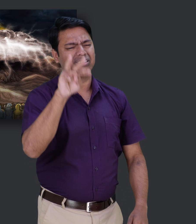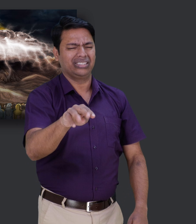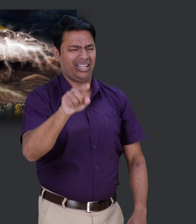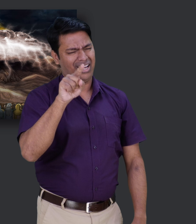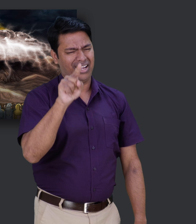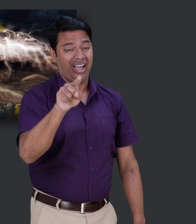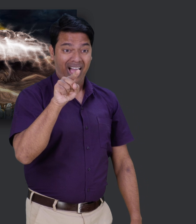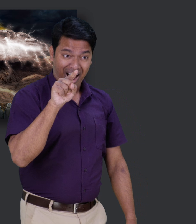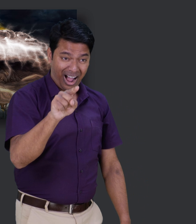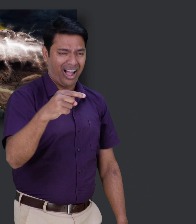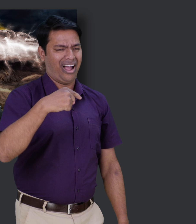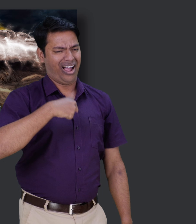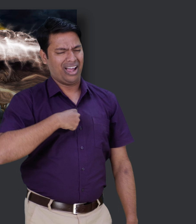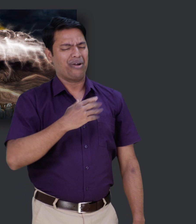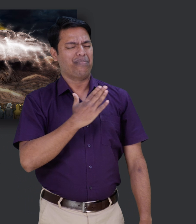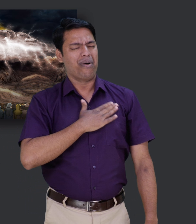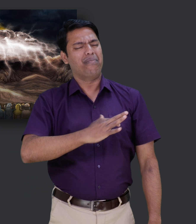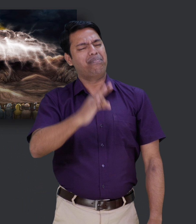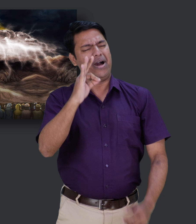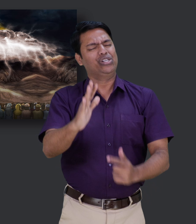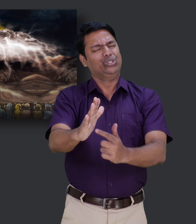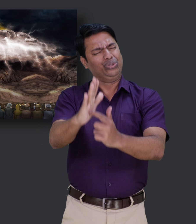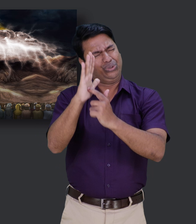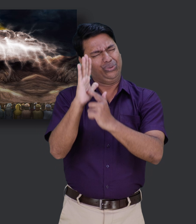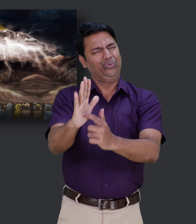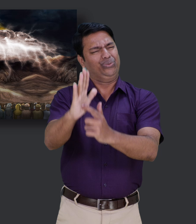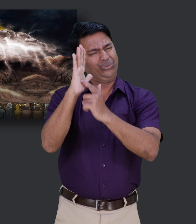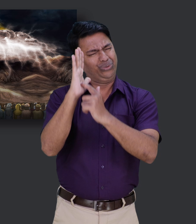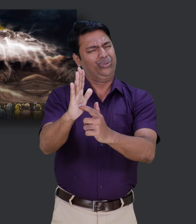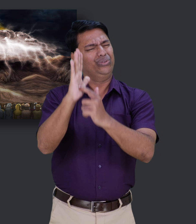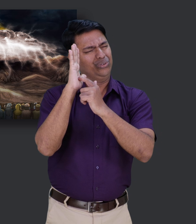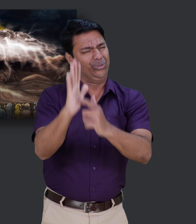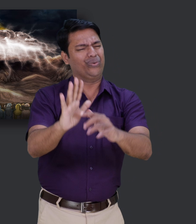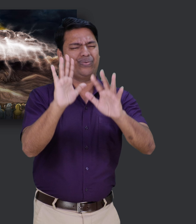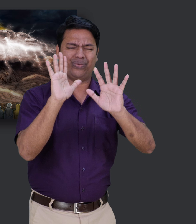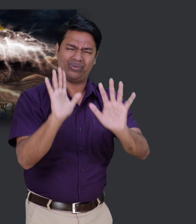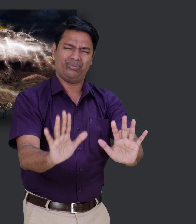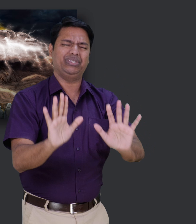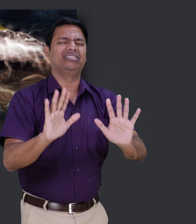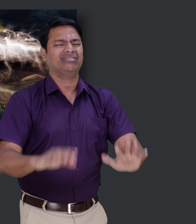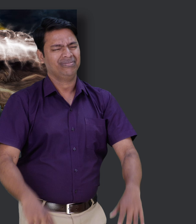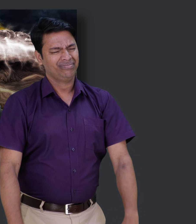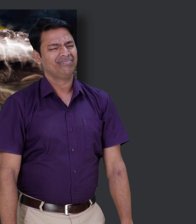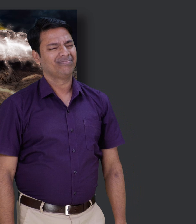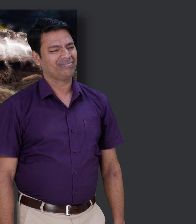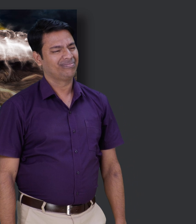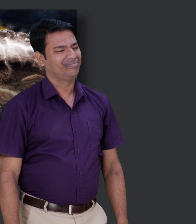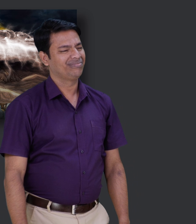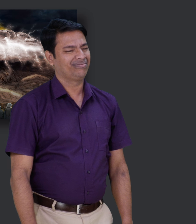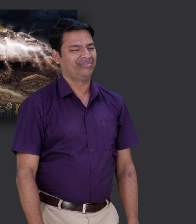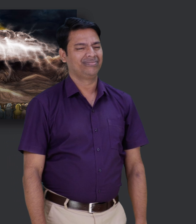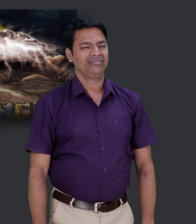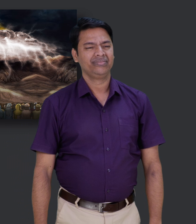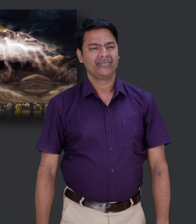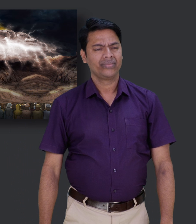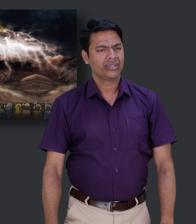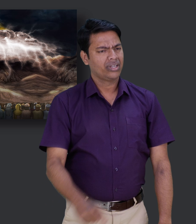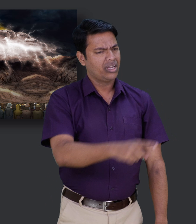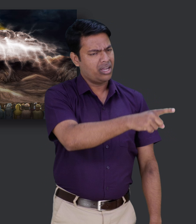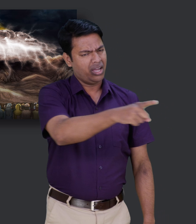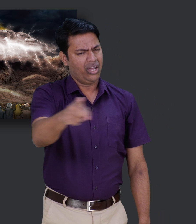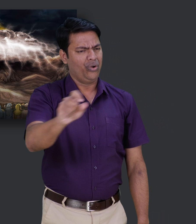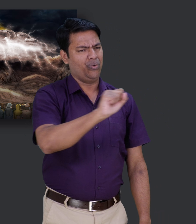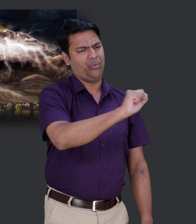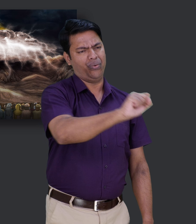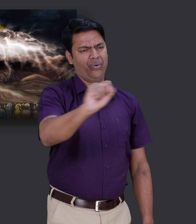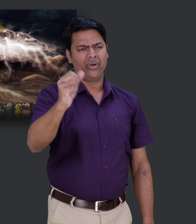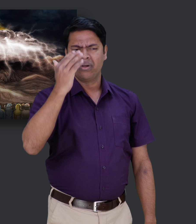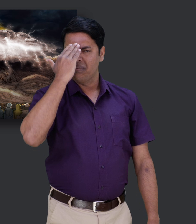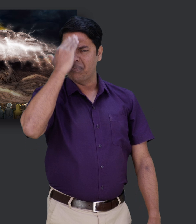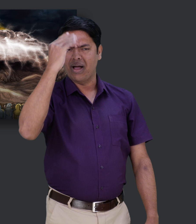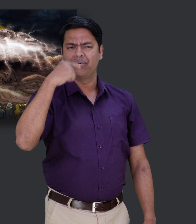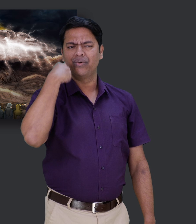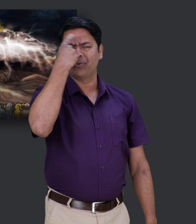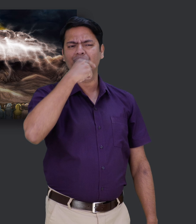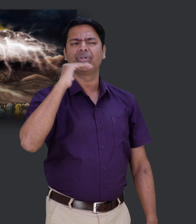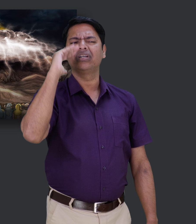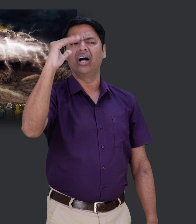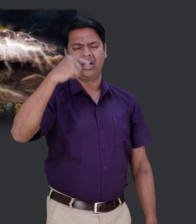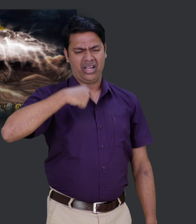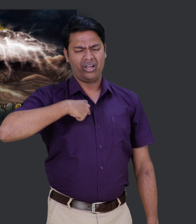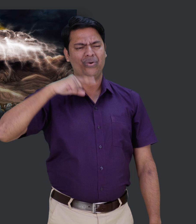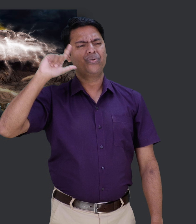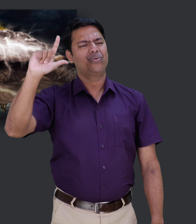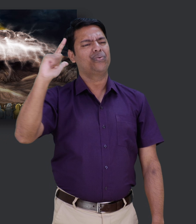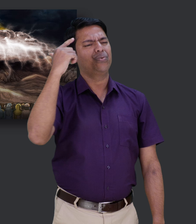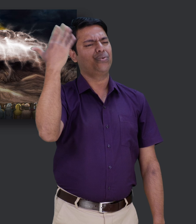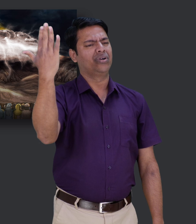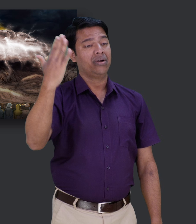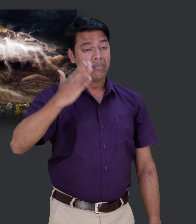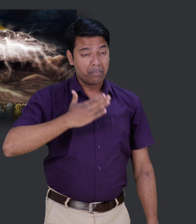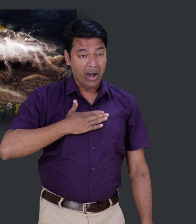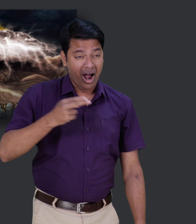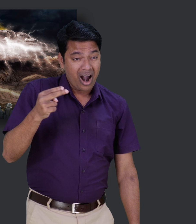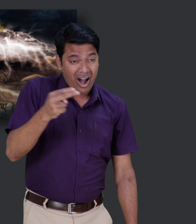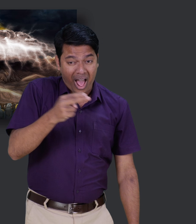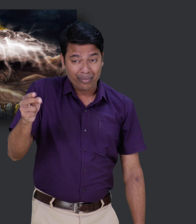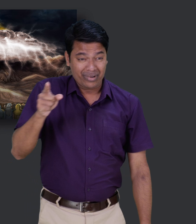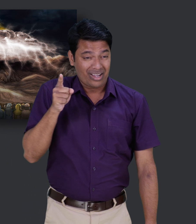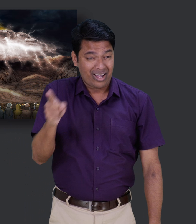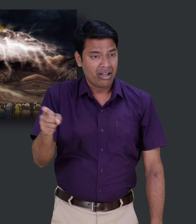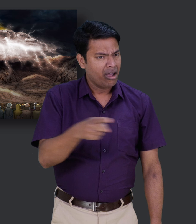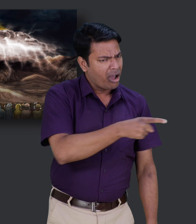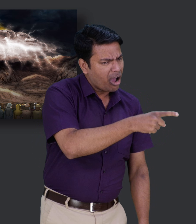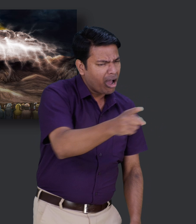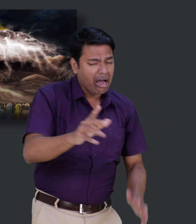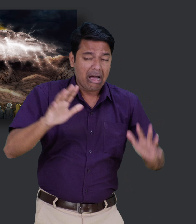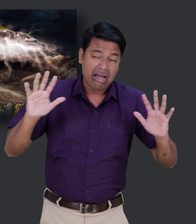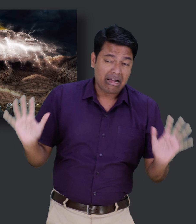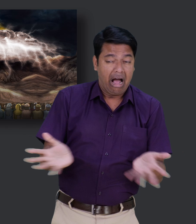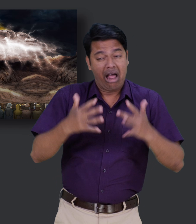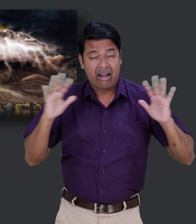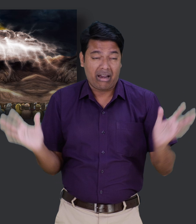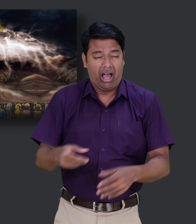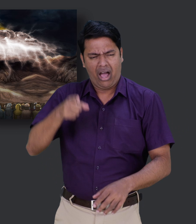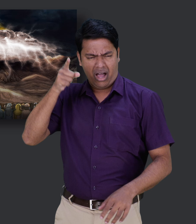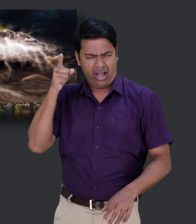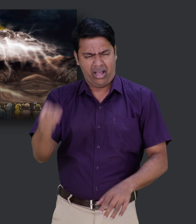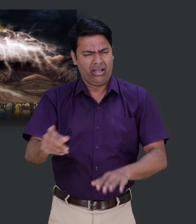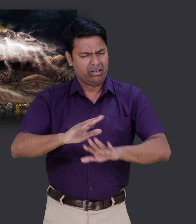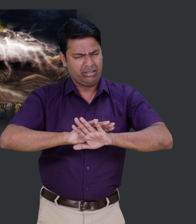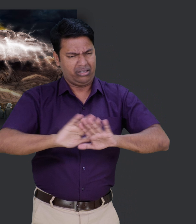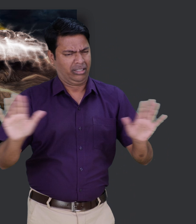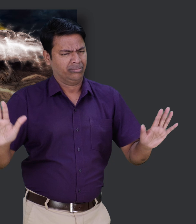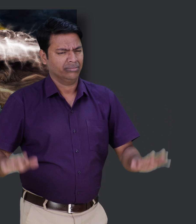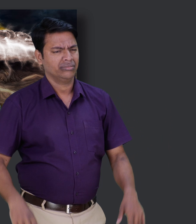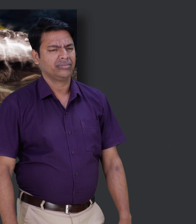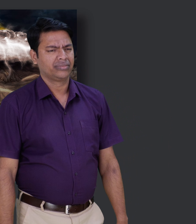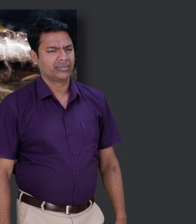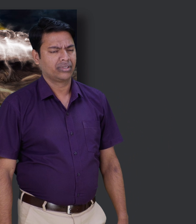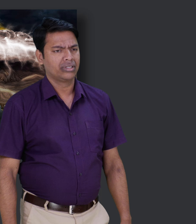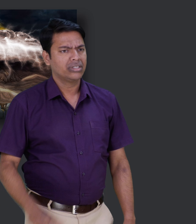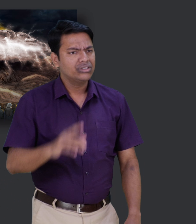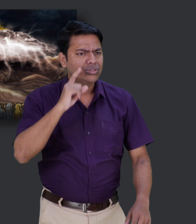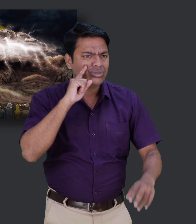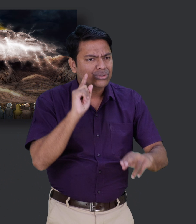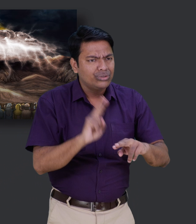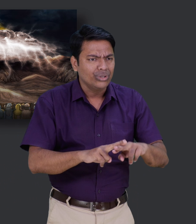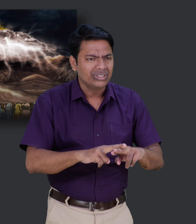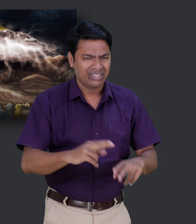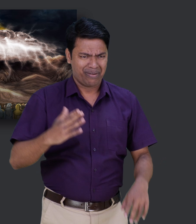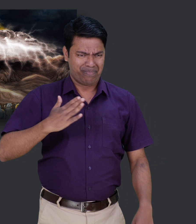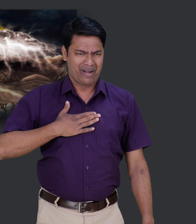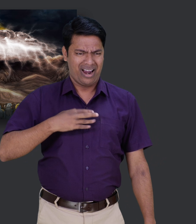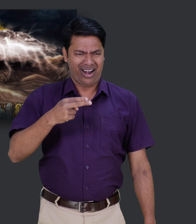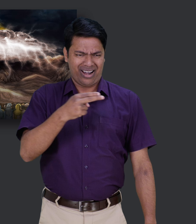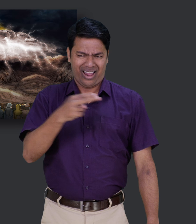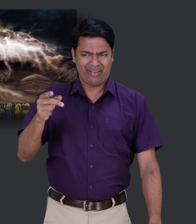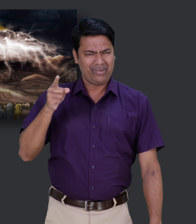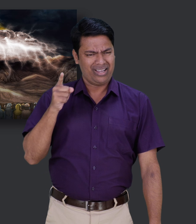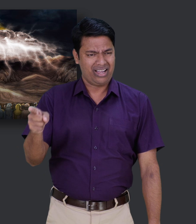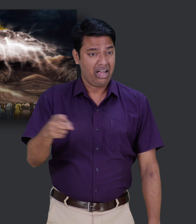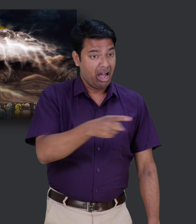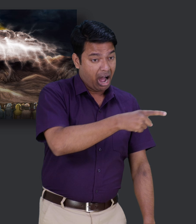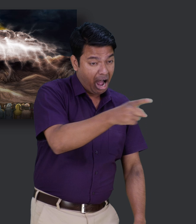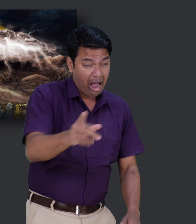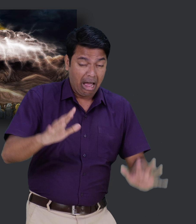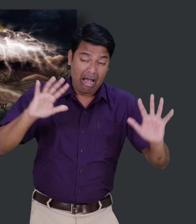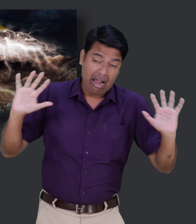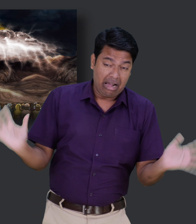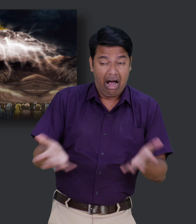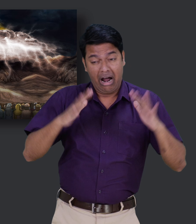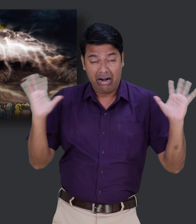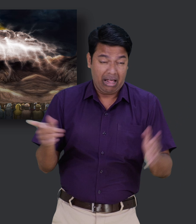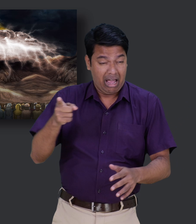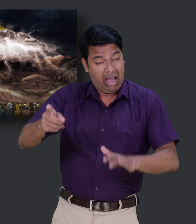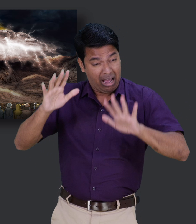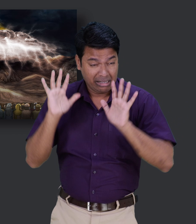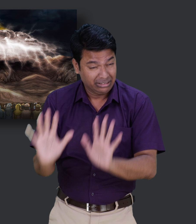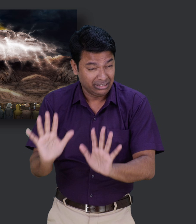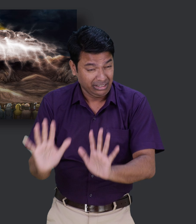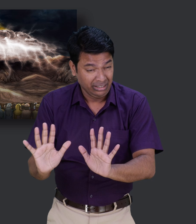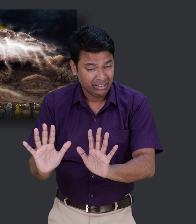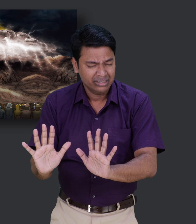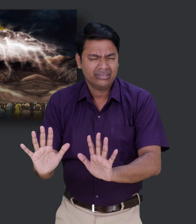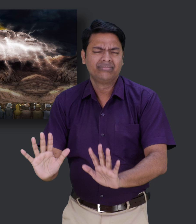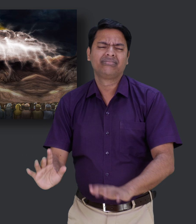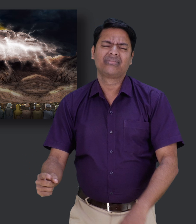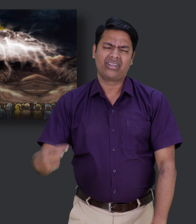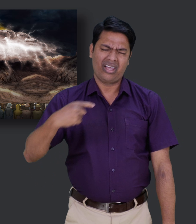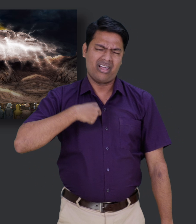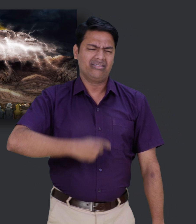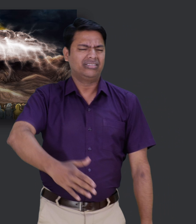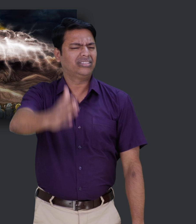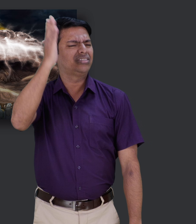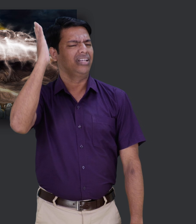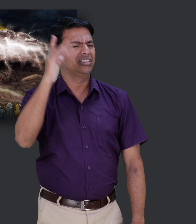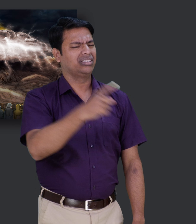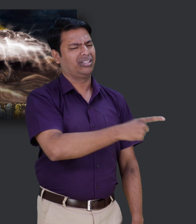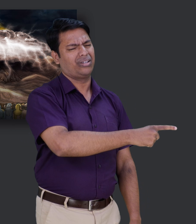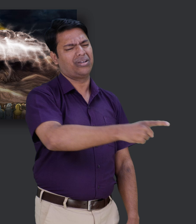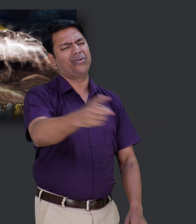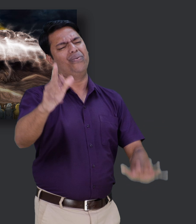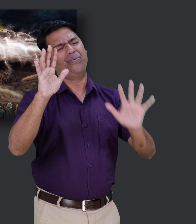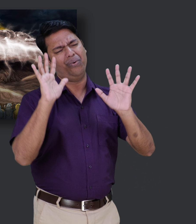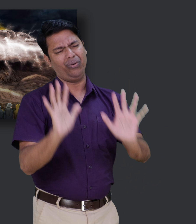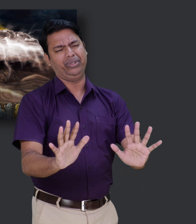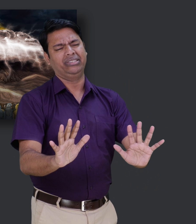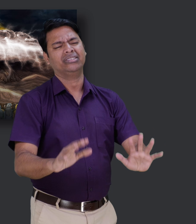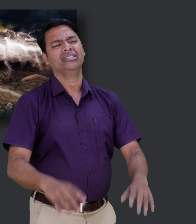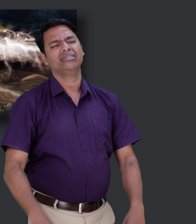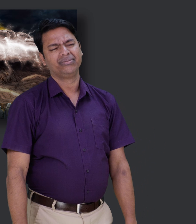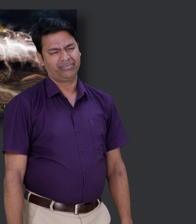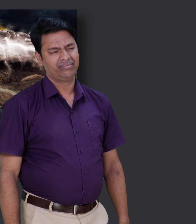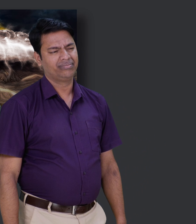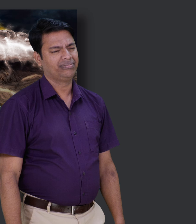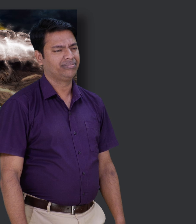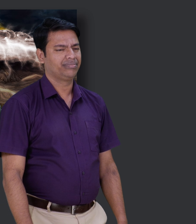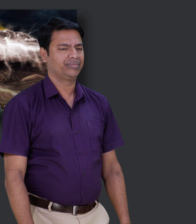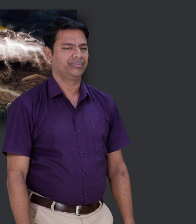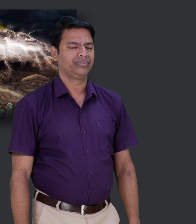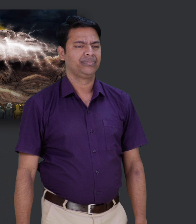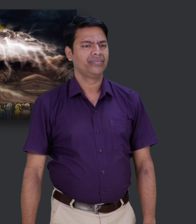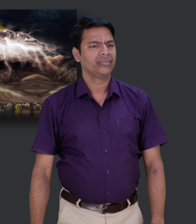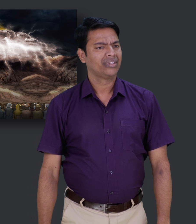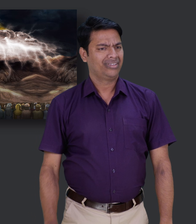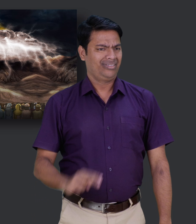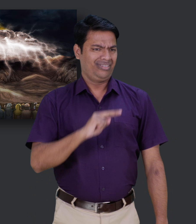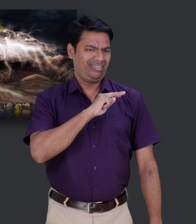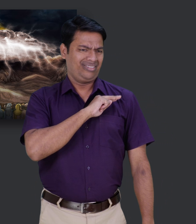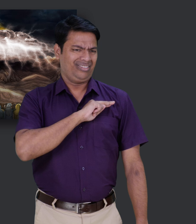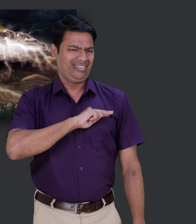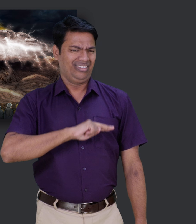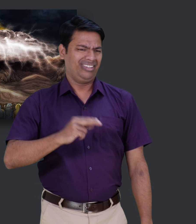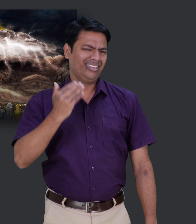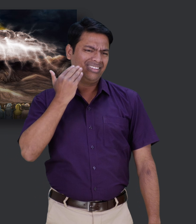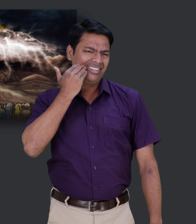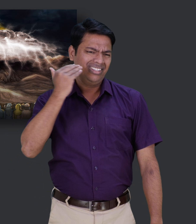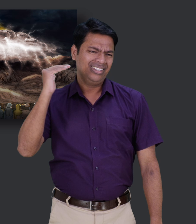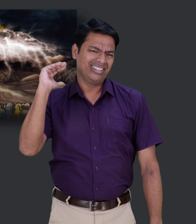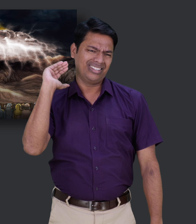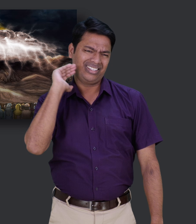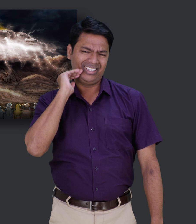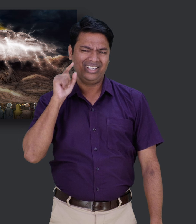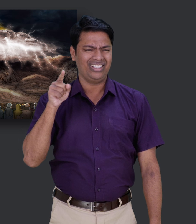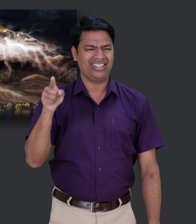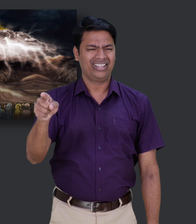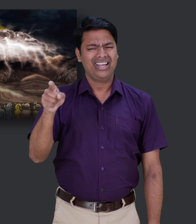You shall not take the name of the LORD your God in vain, for the LORD will not leave anyone unpunished who takes His name in vain.